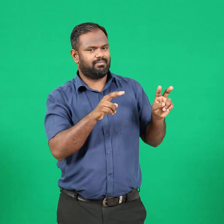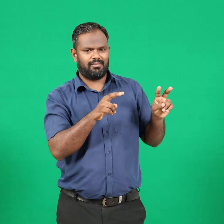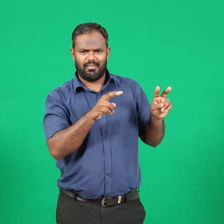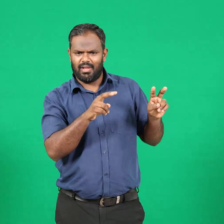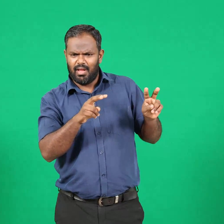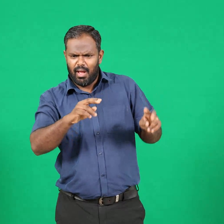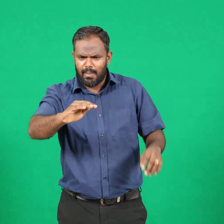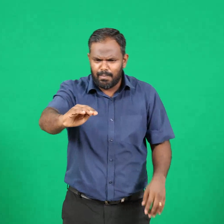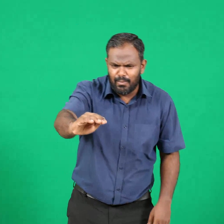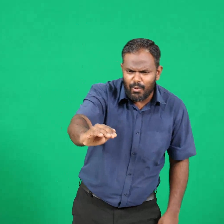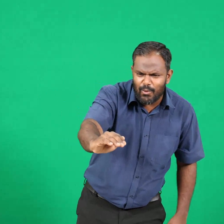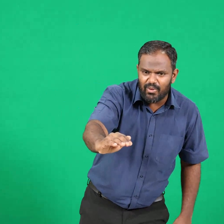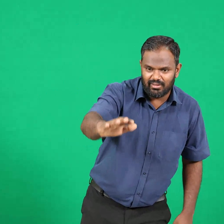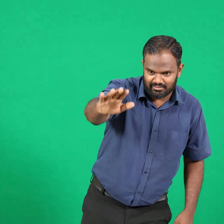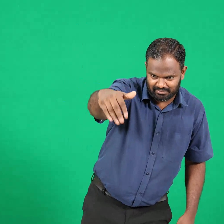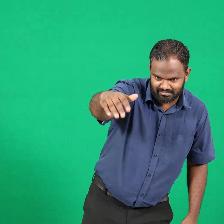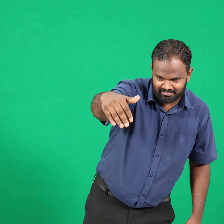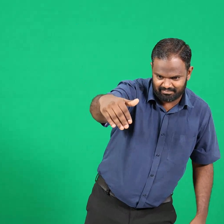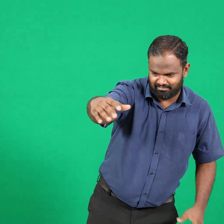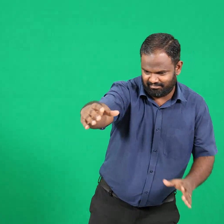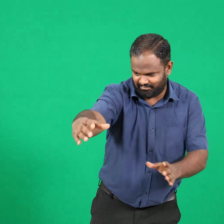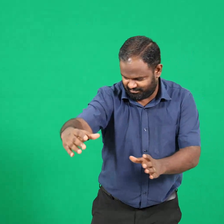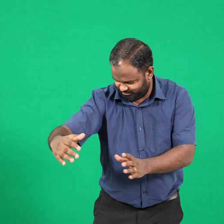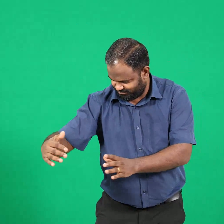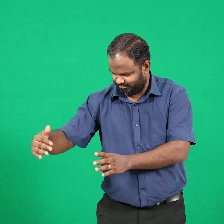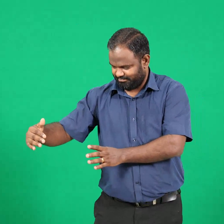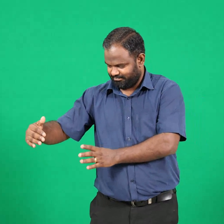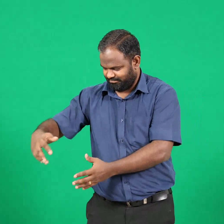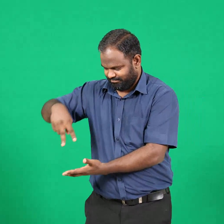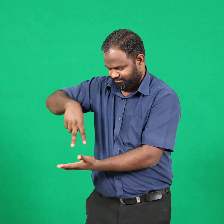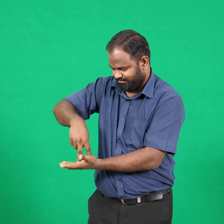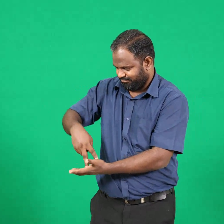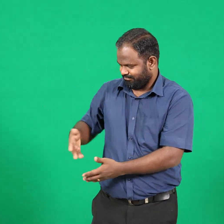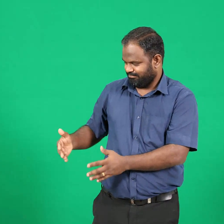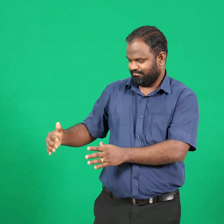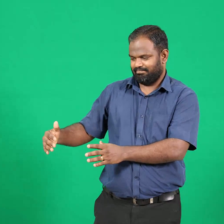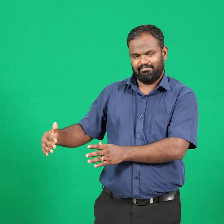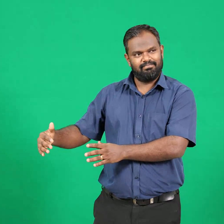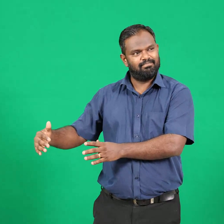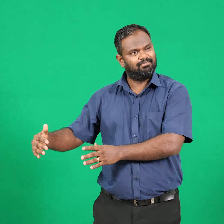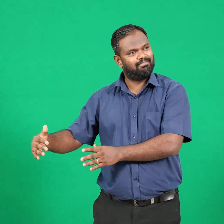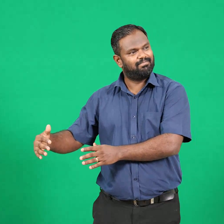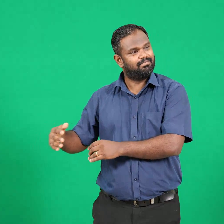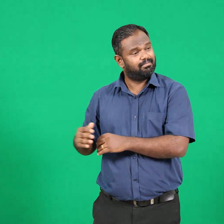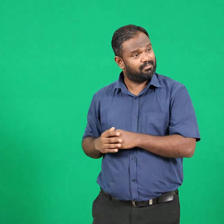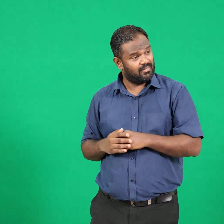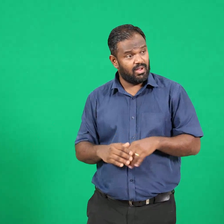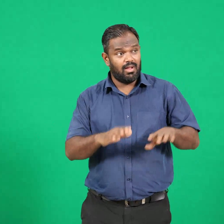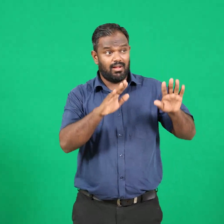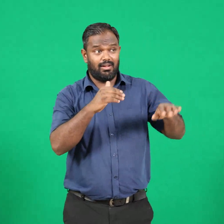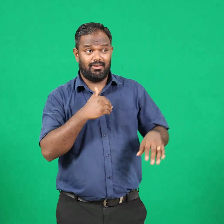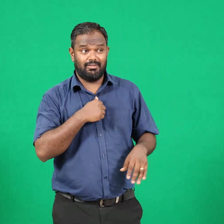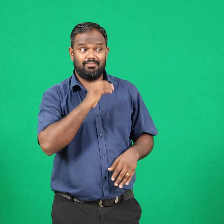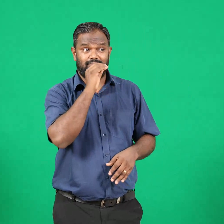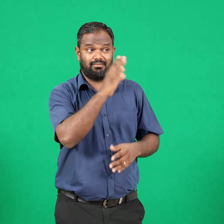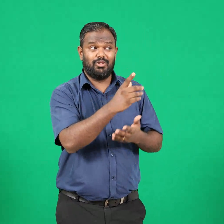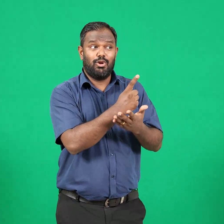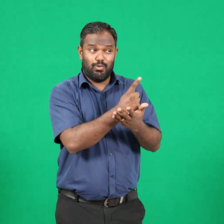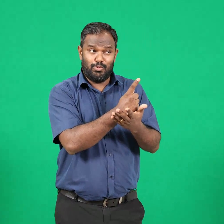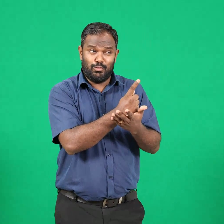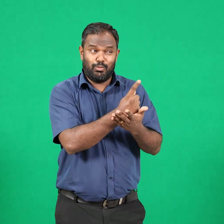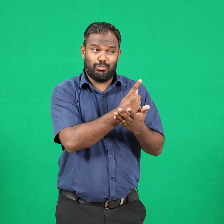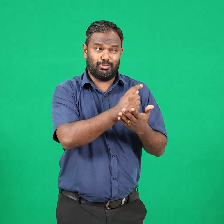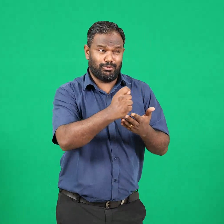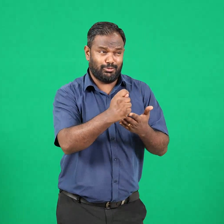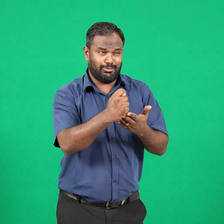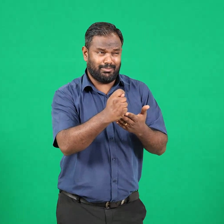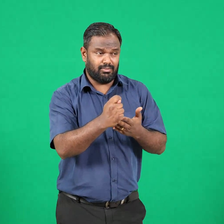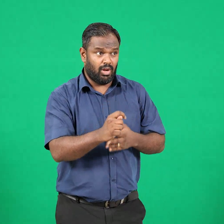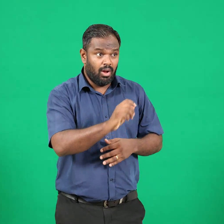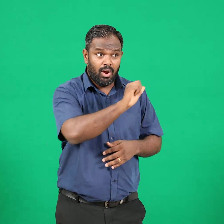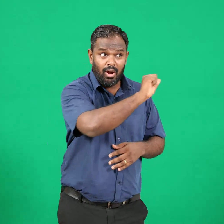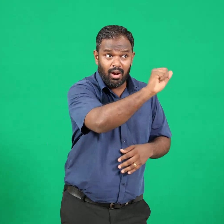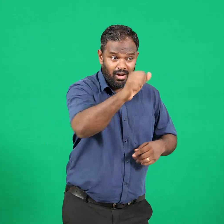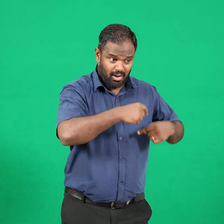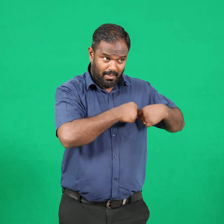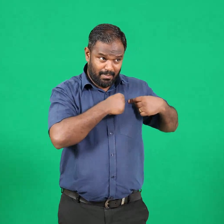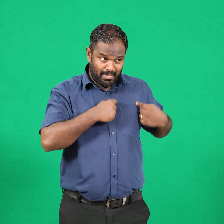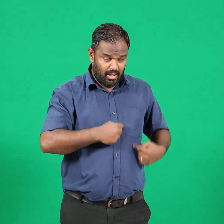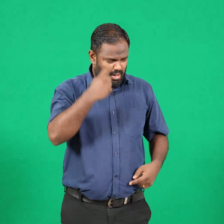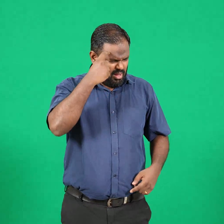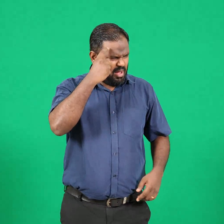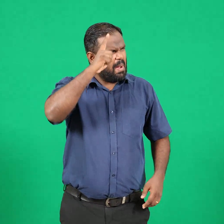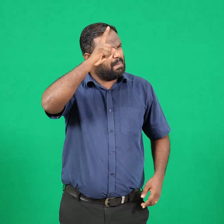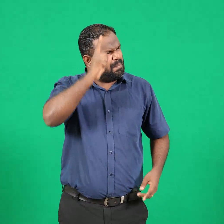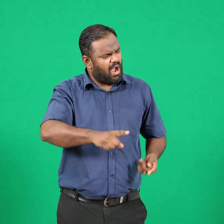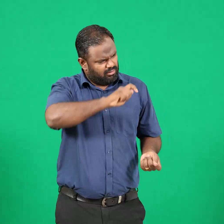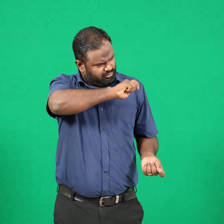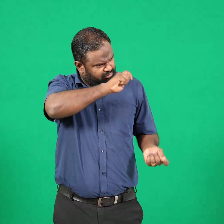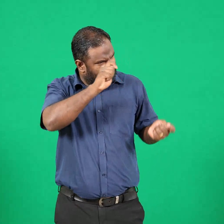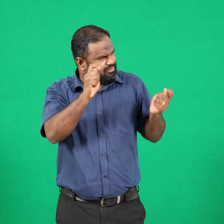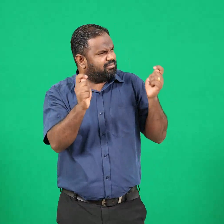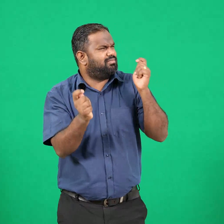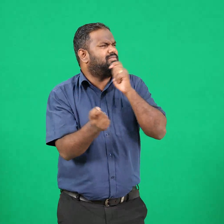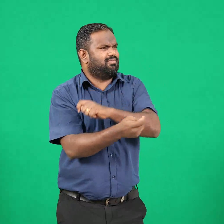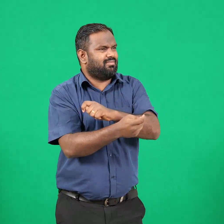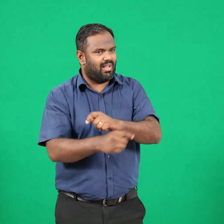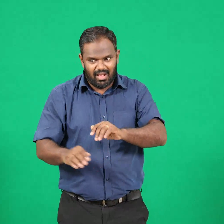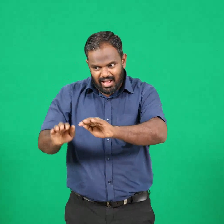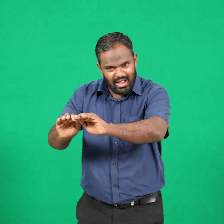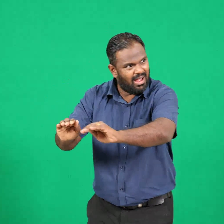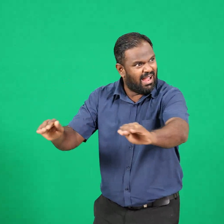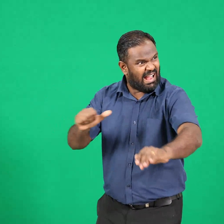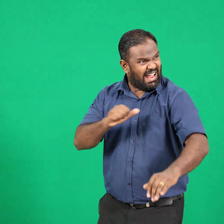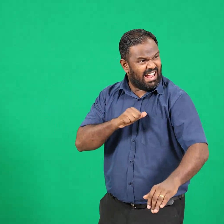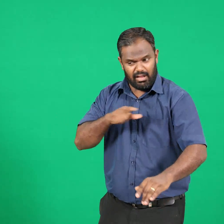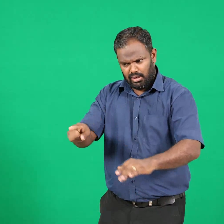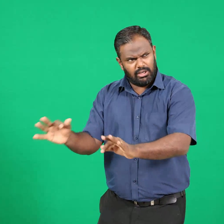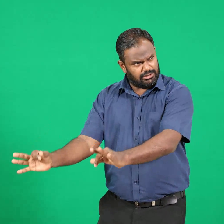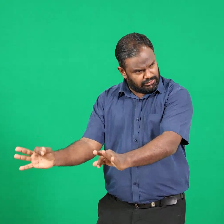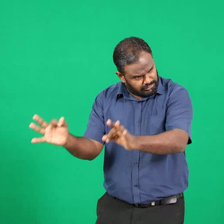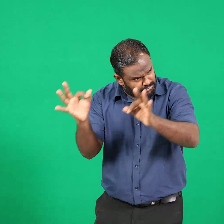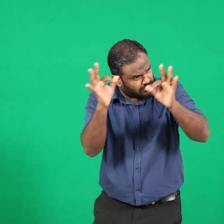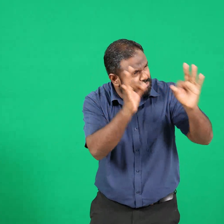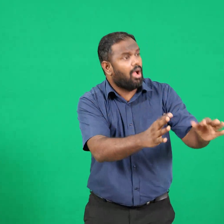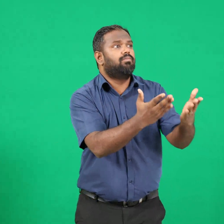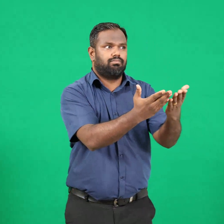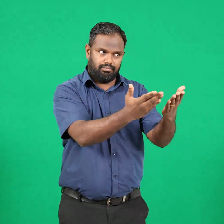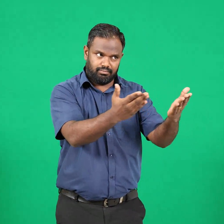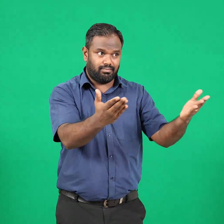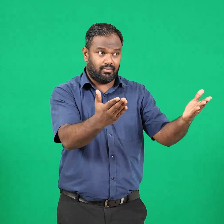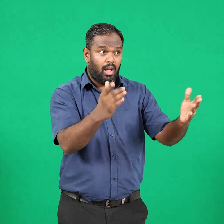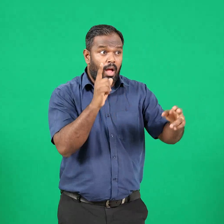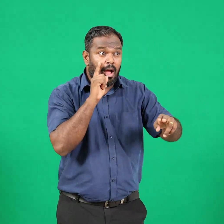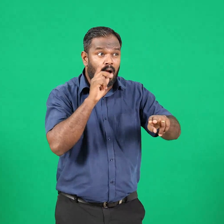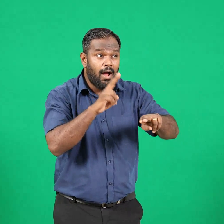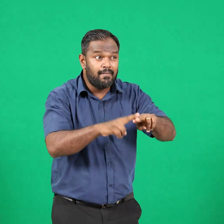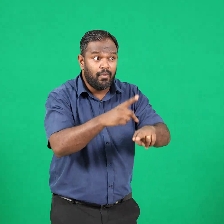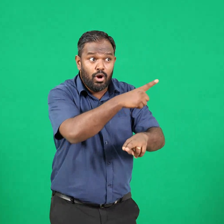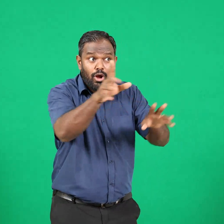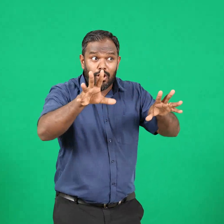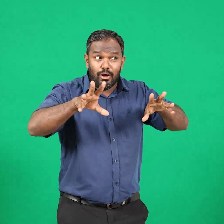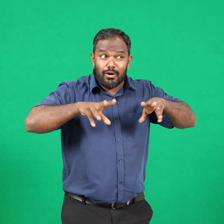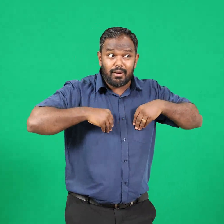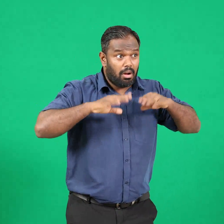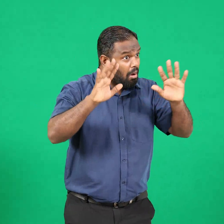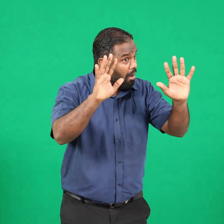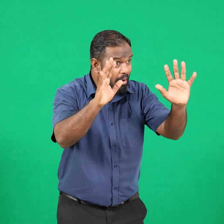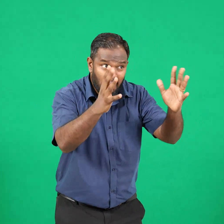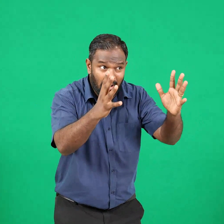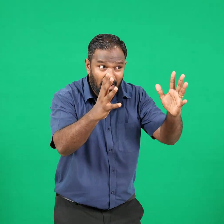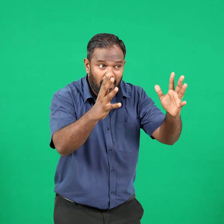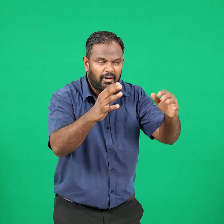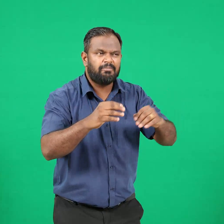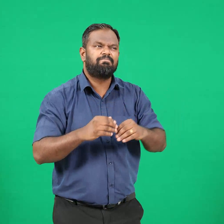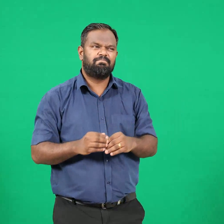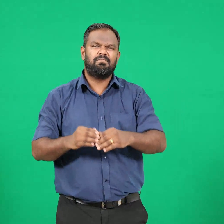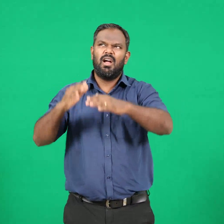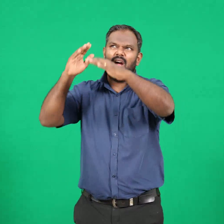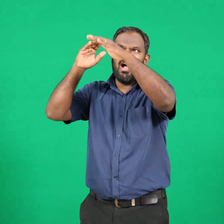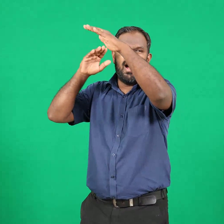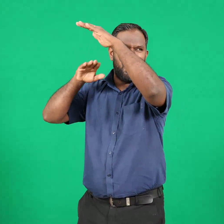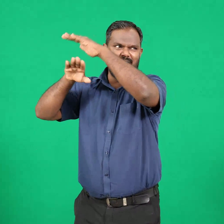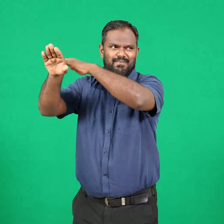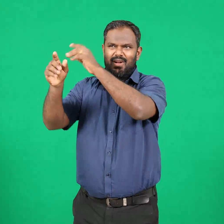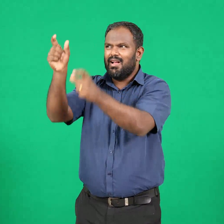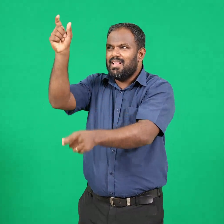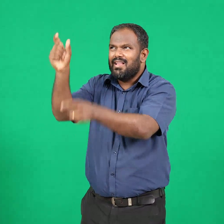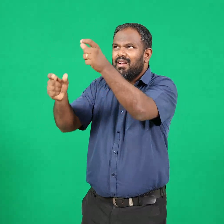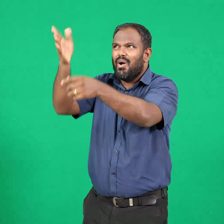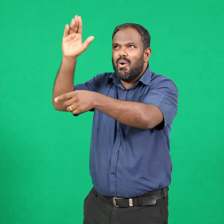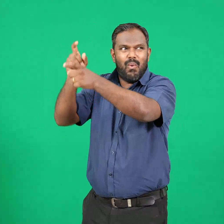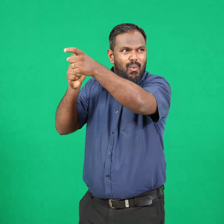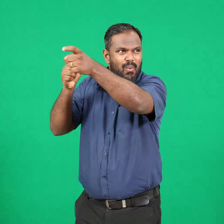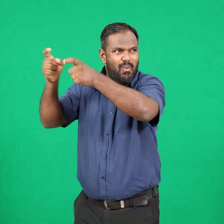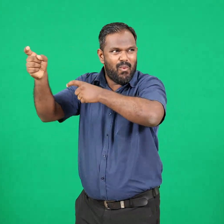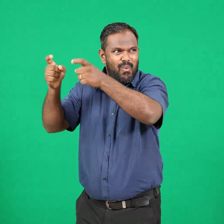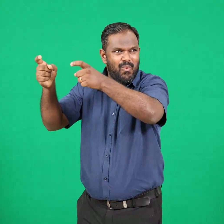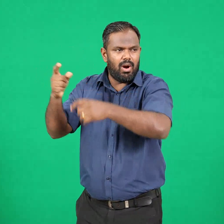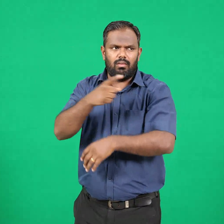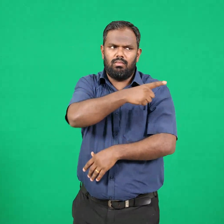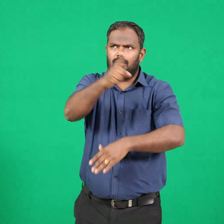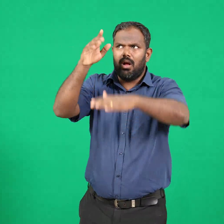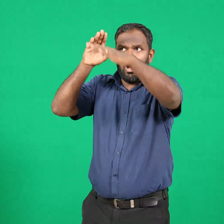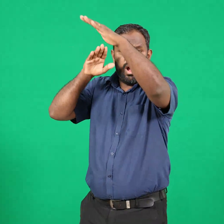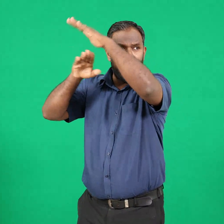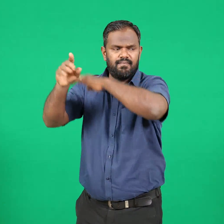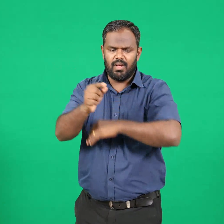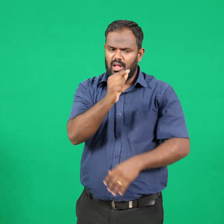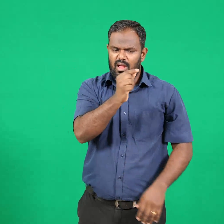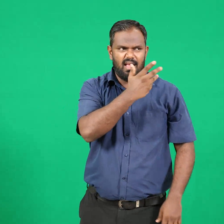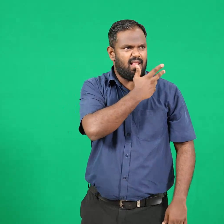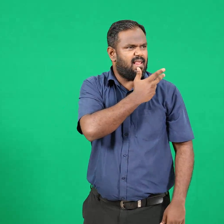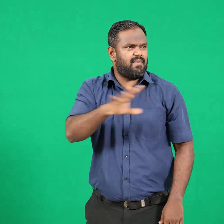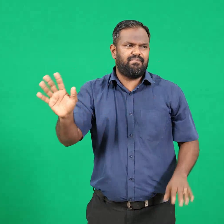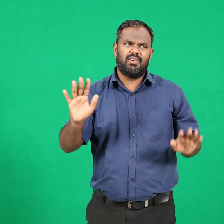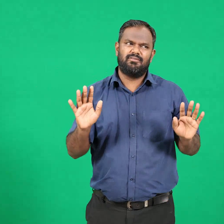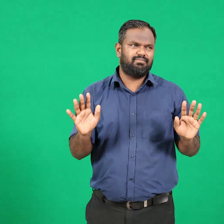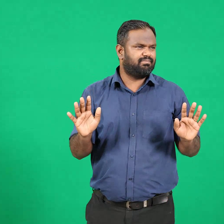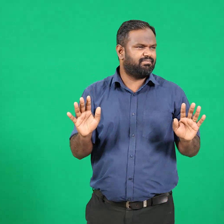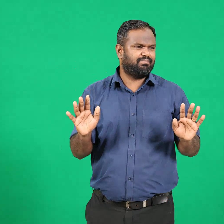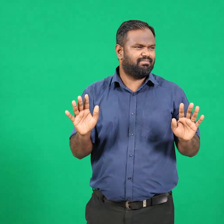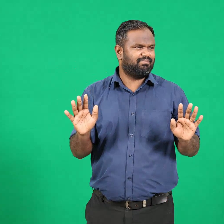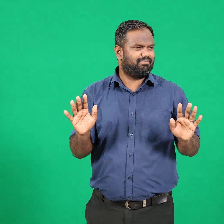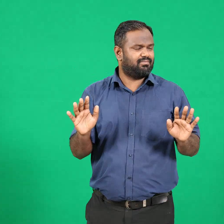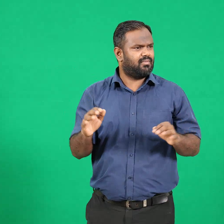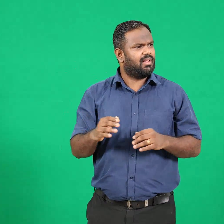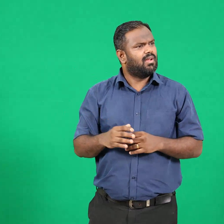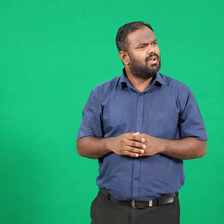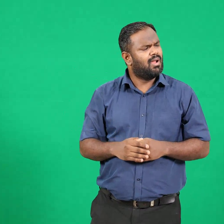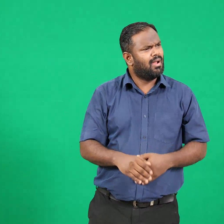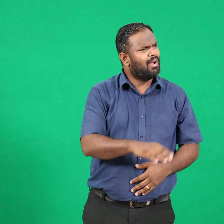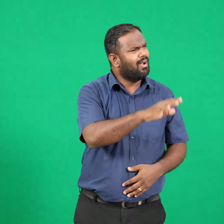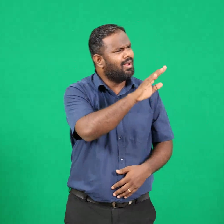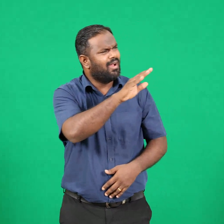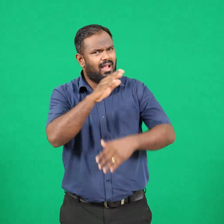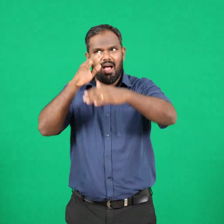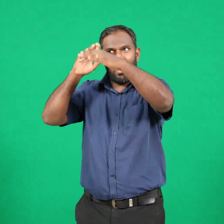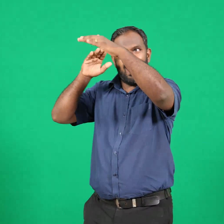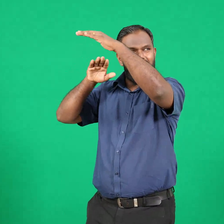"Truly I tell you," He said, "unless you change and become like little children, you will never enter the kingdom of heaven.